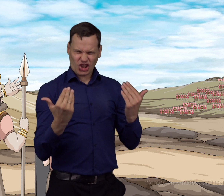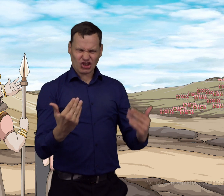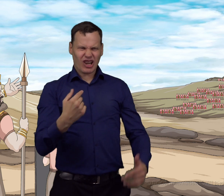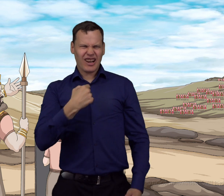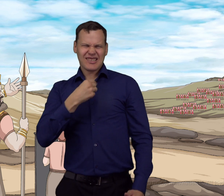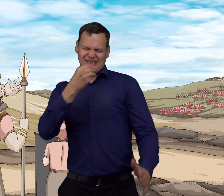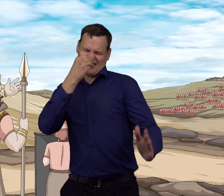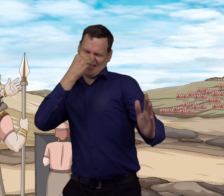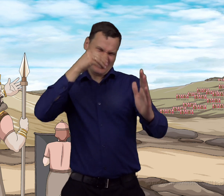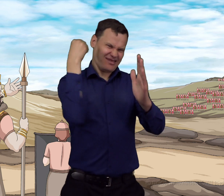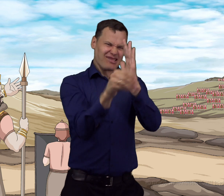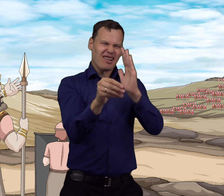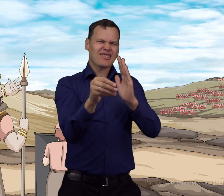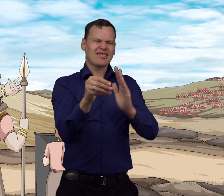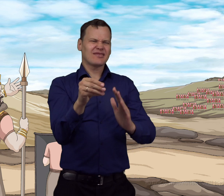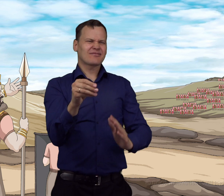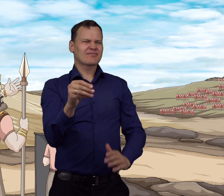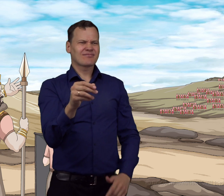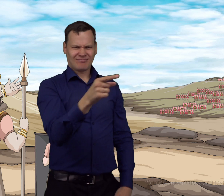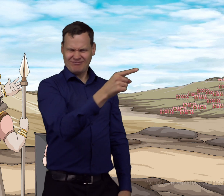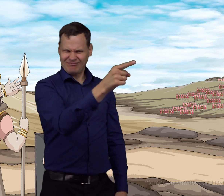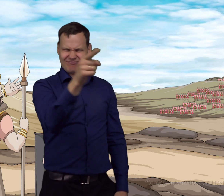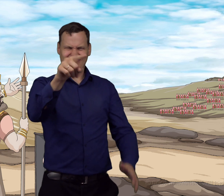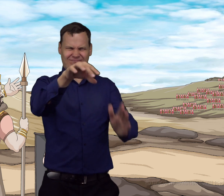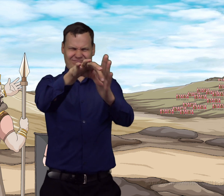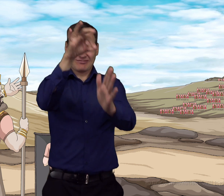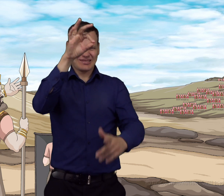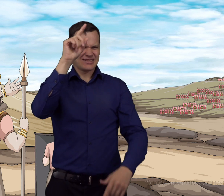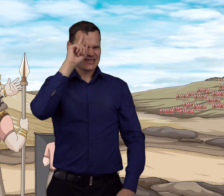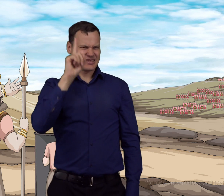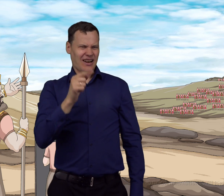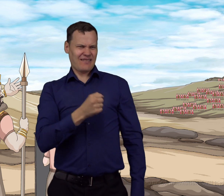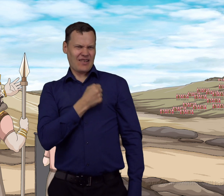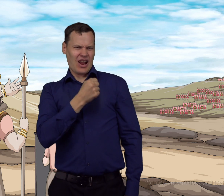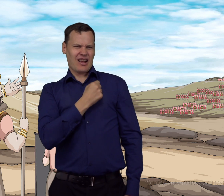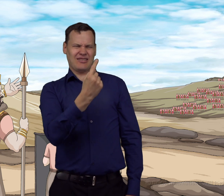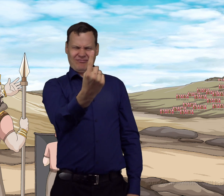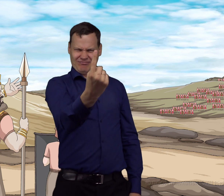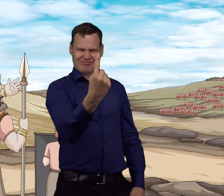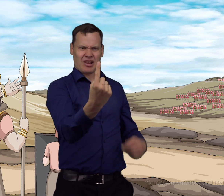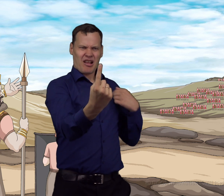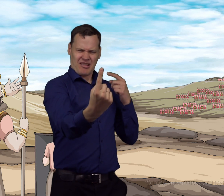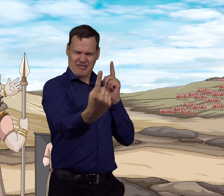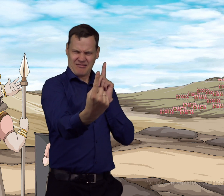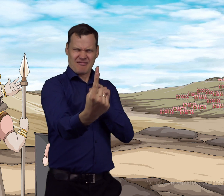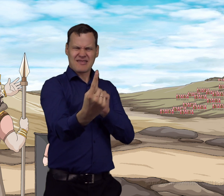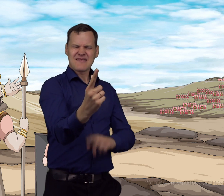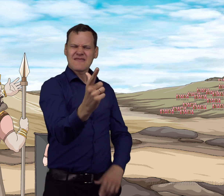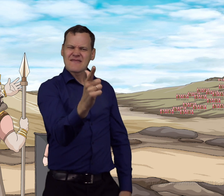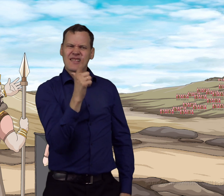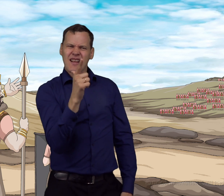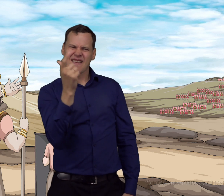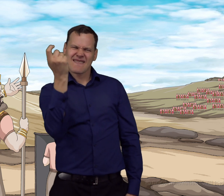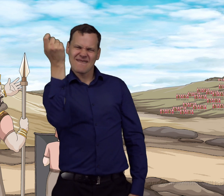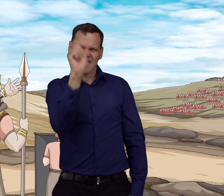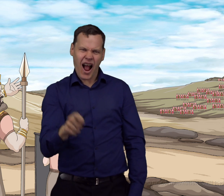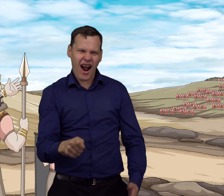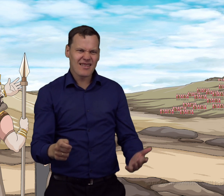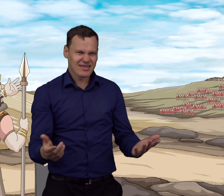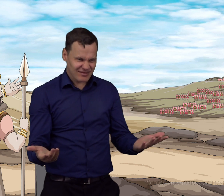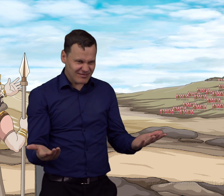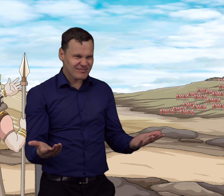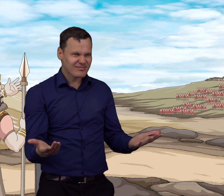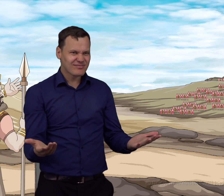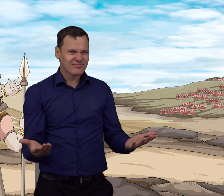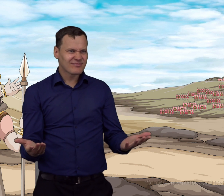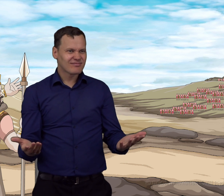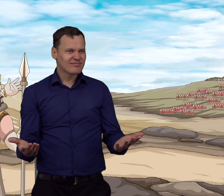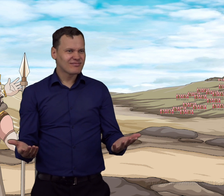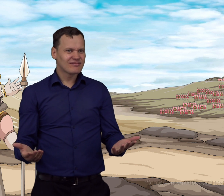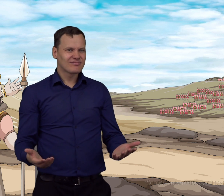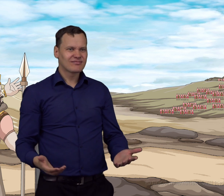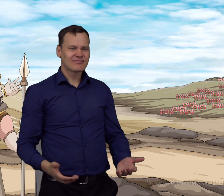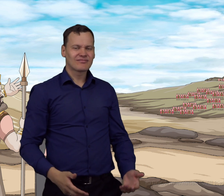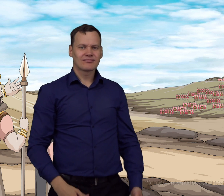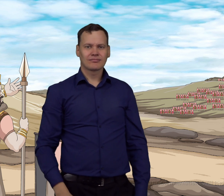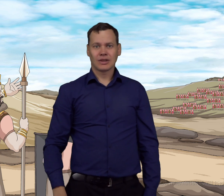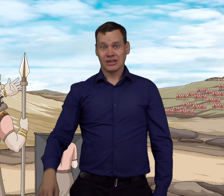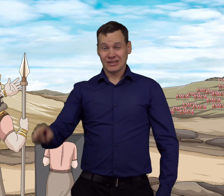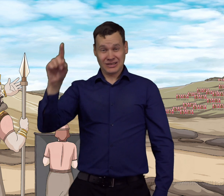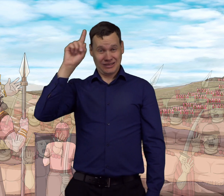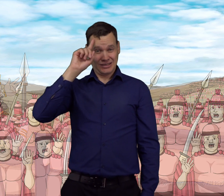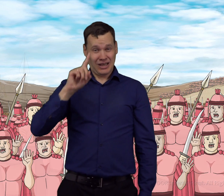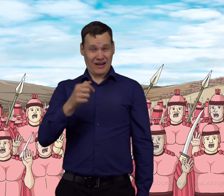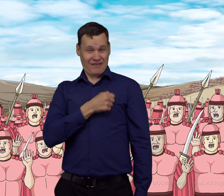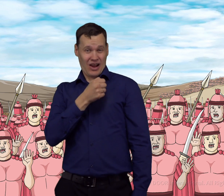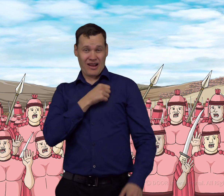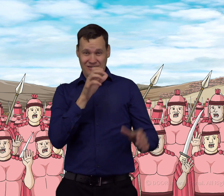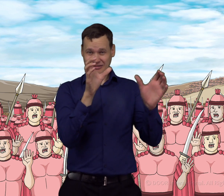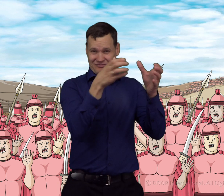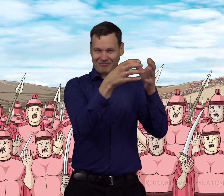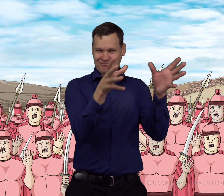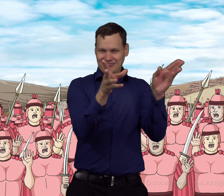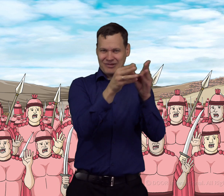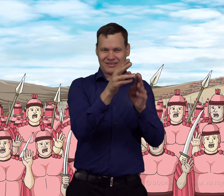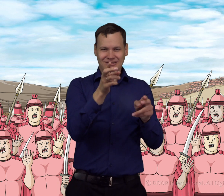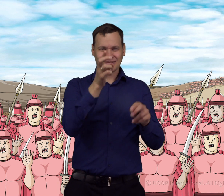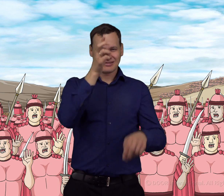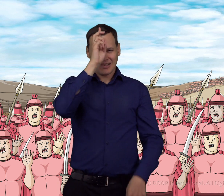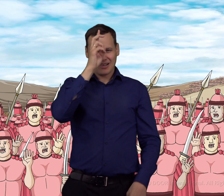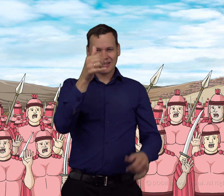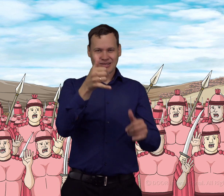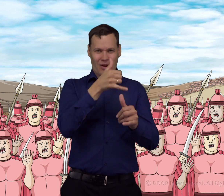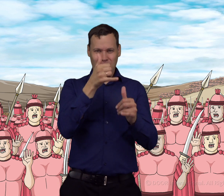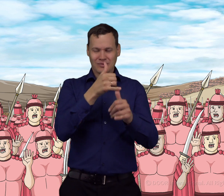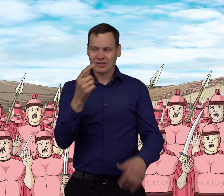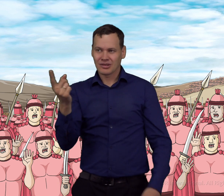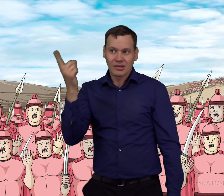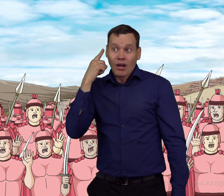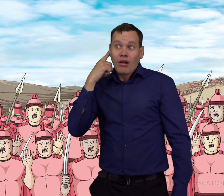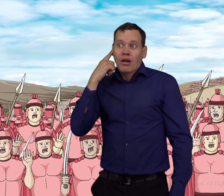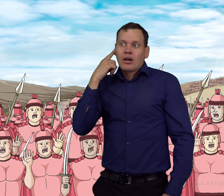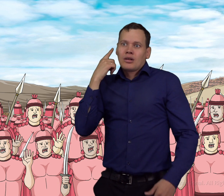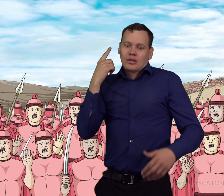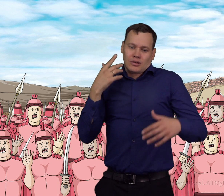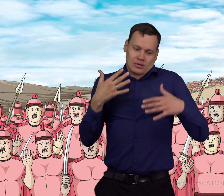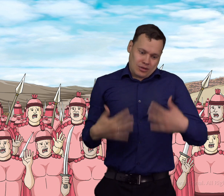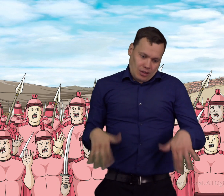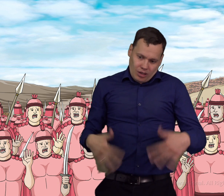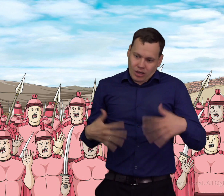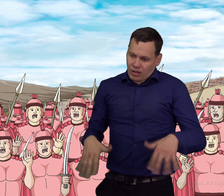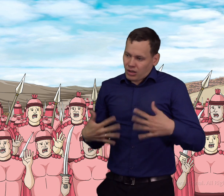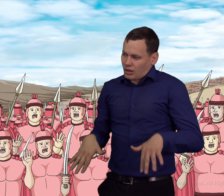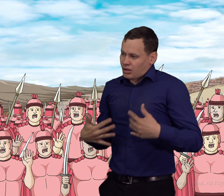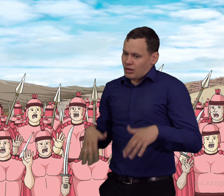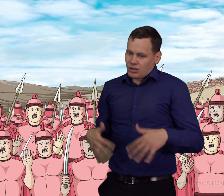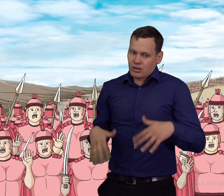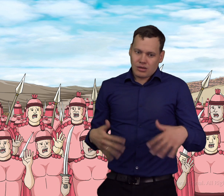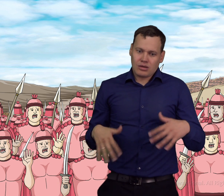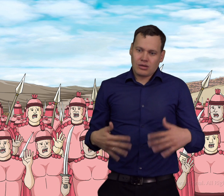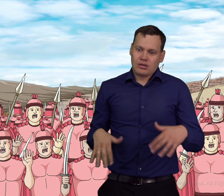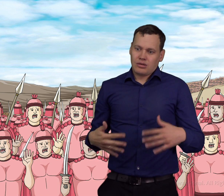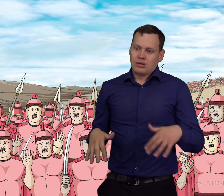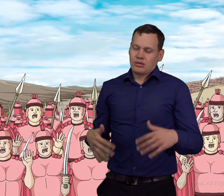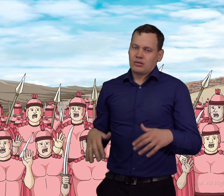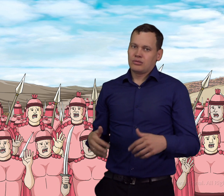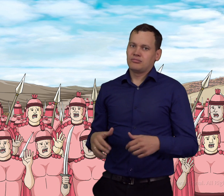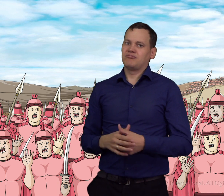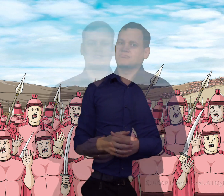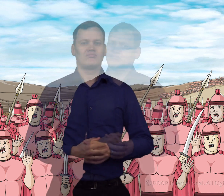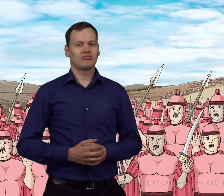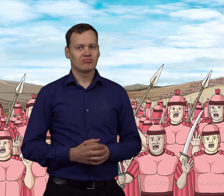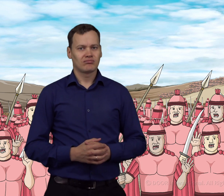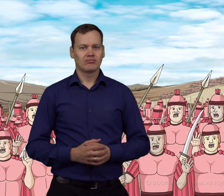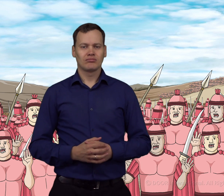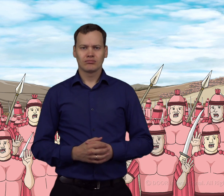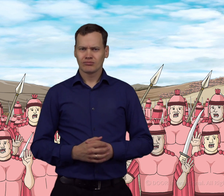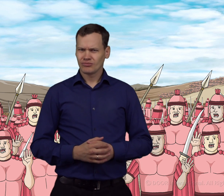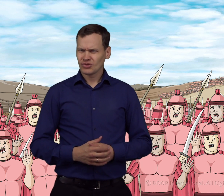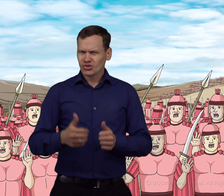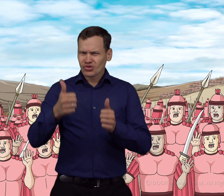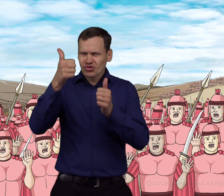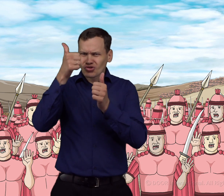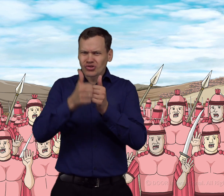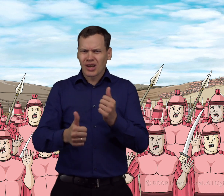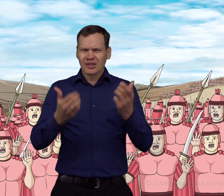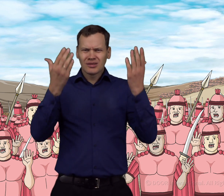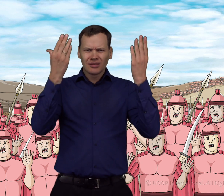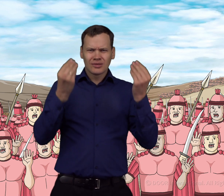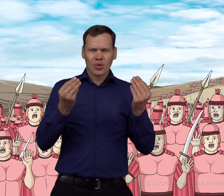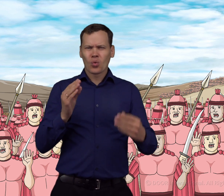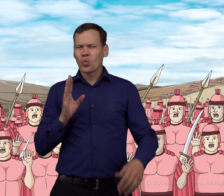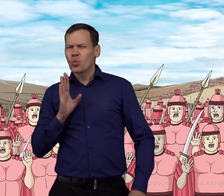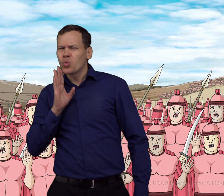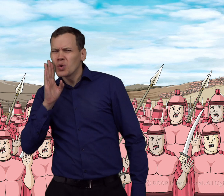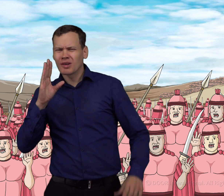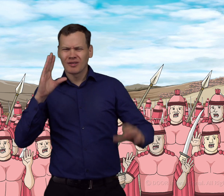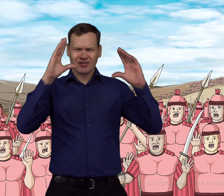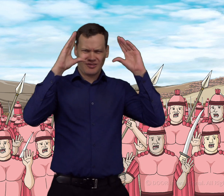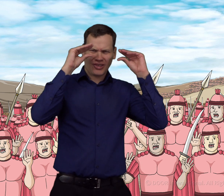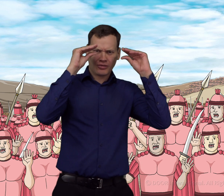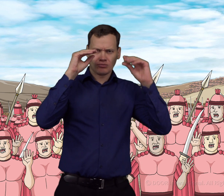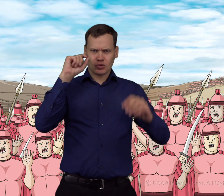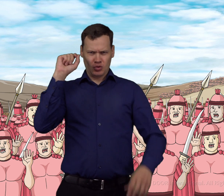Then the Philistine said, “I defy the ranks of Israel this day! Give me a man to fight!”